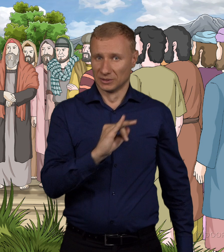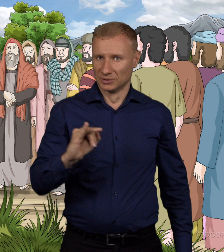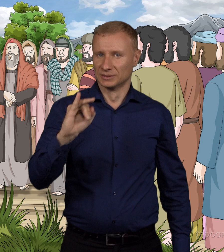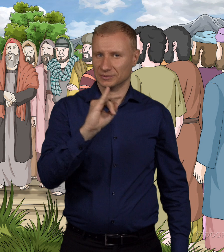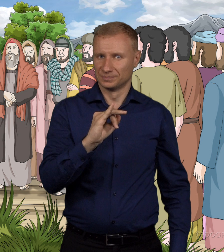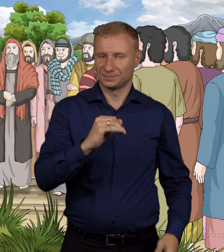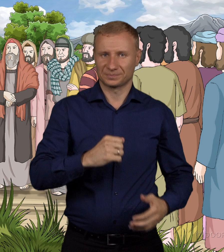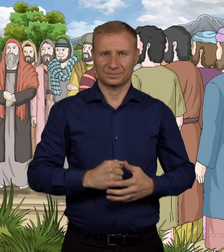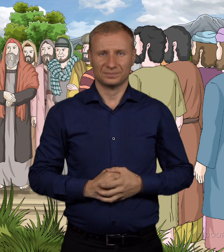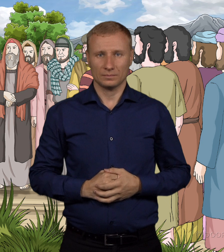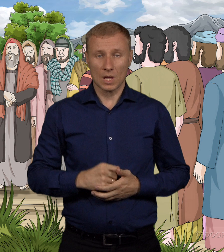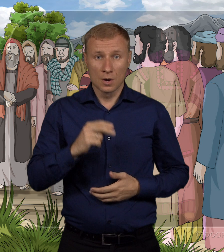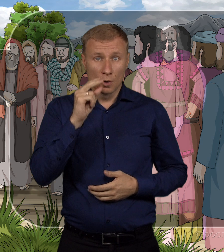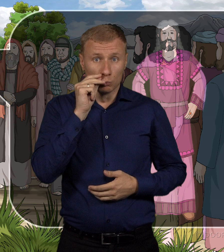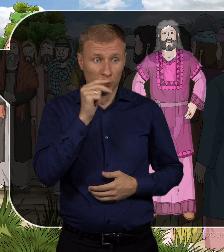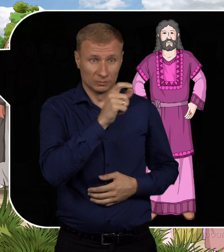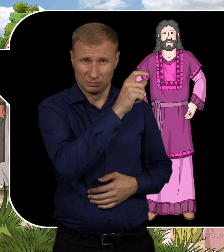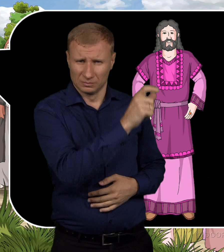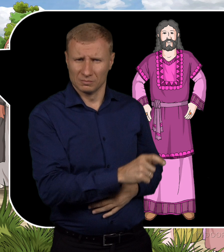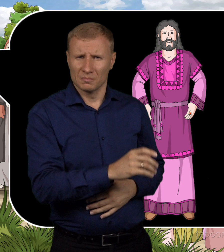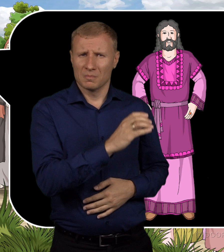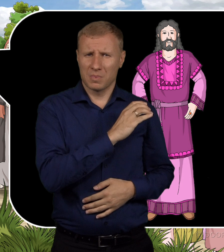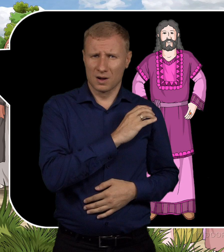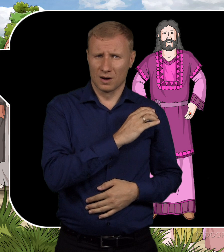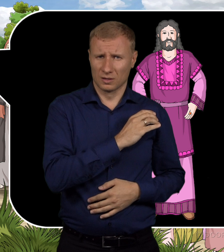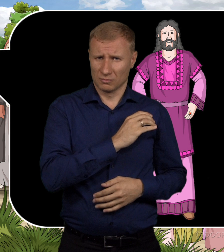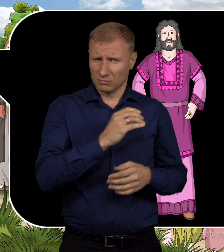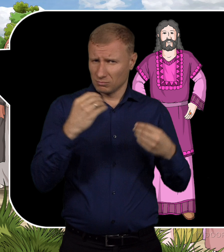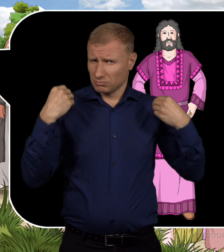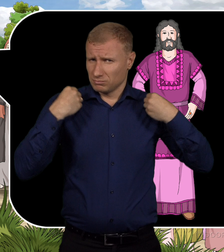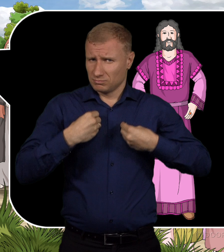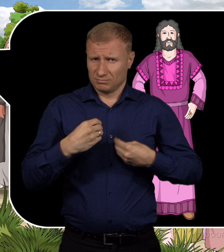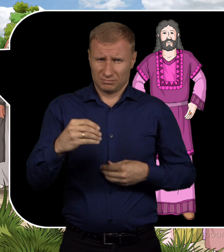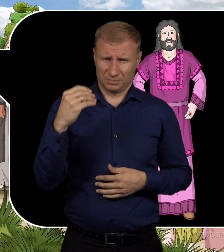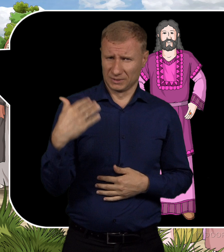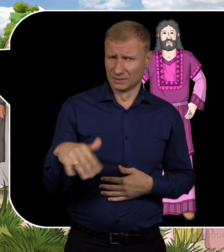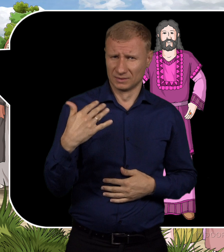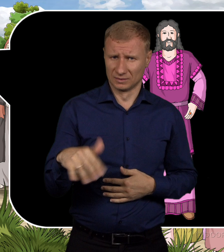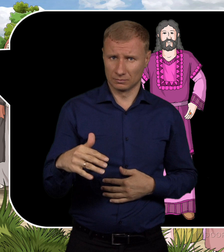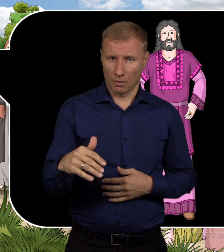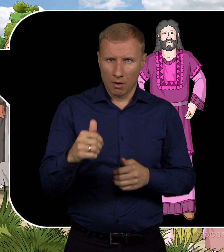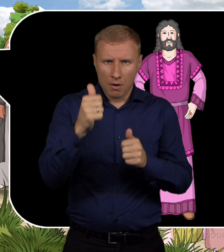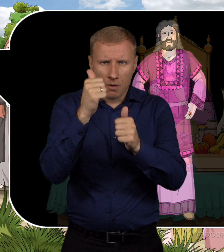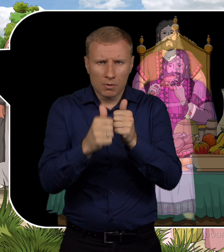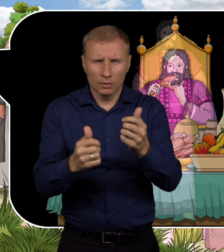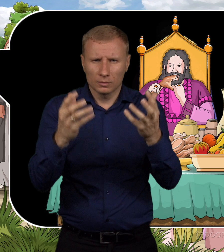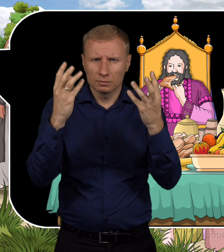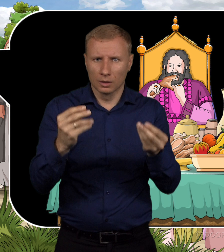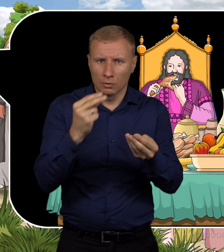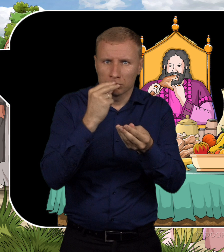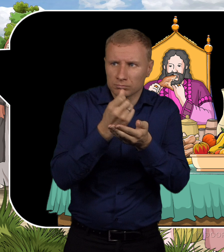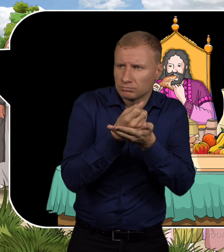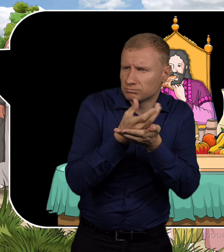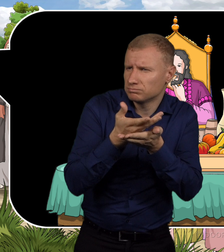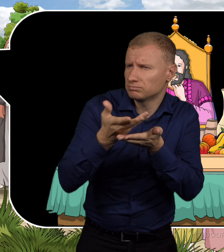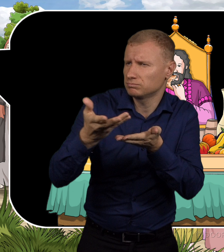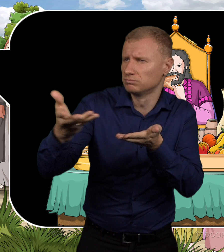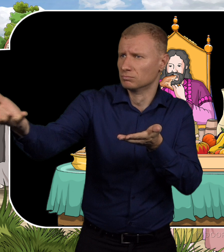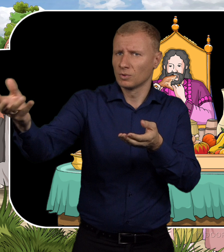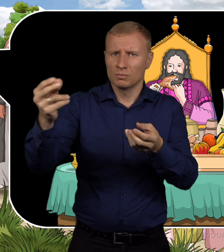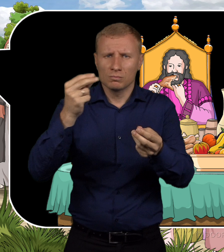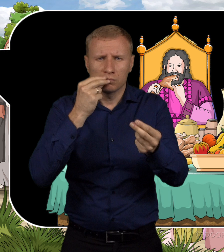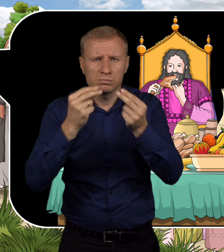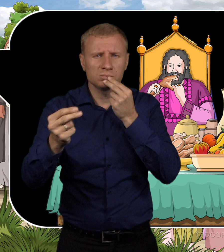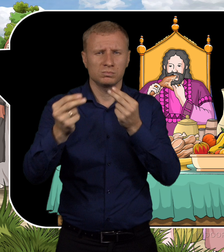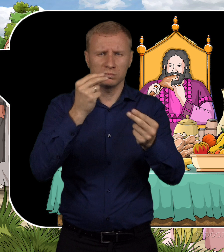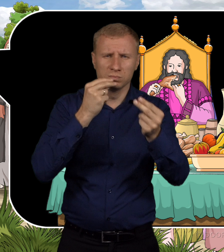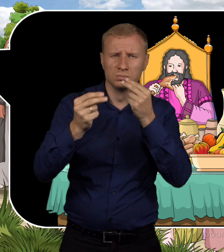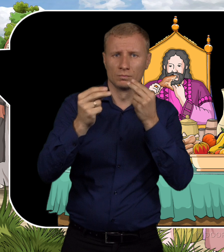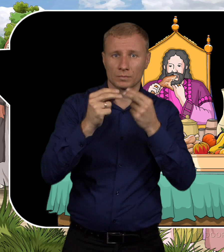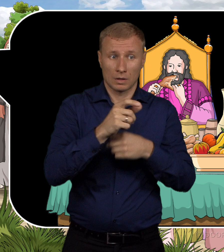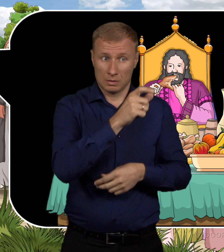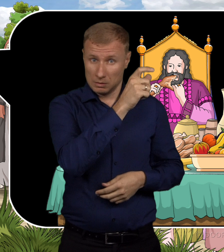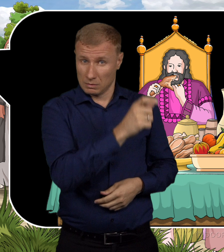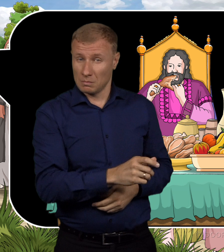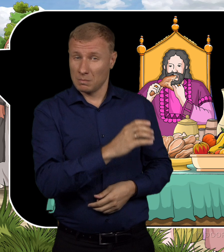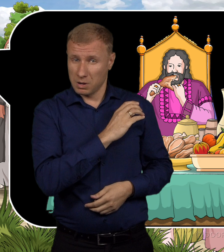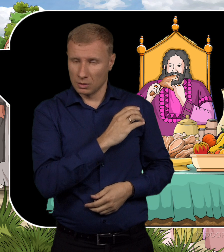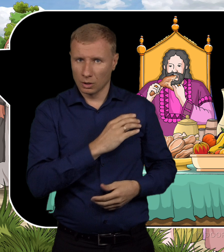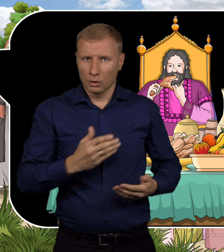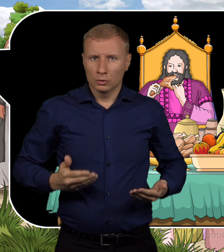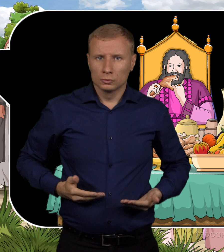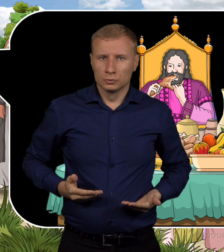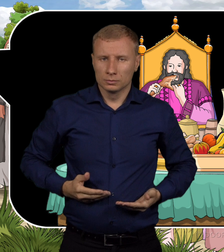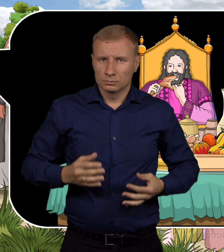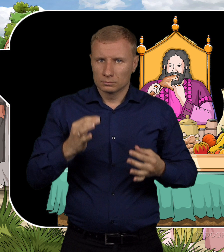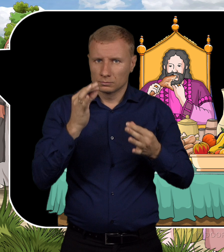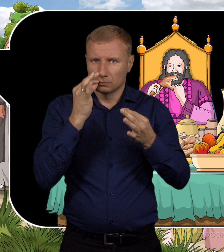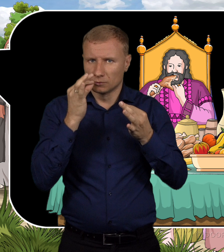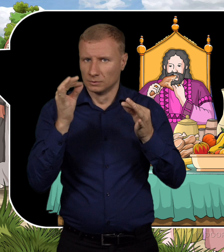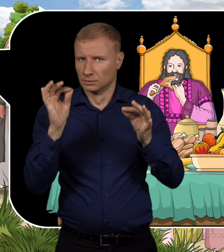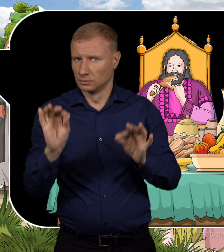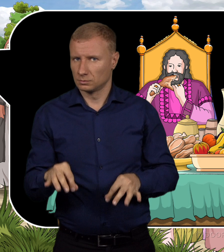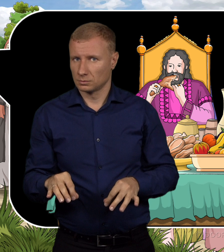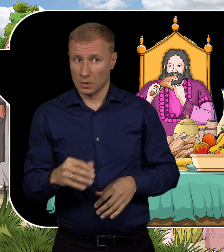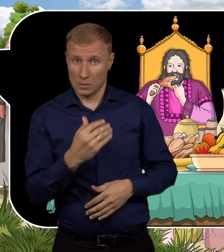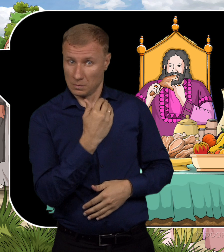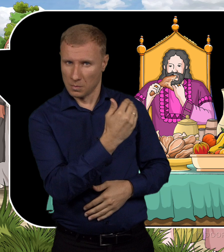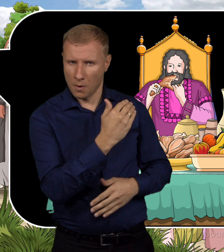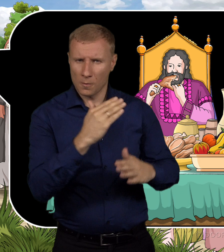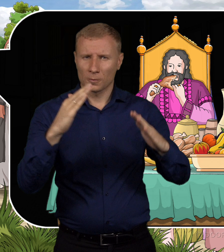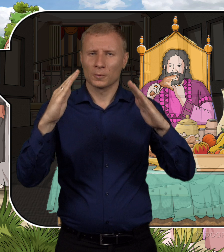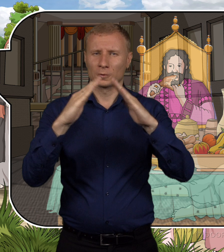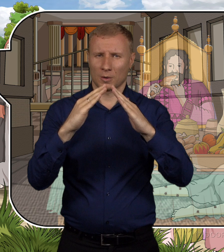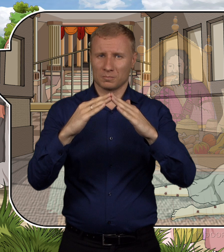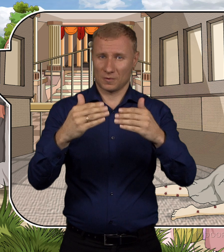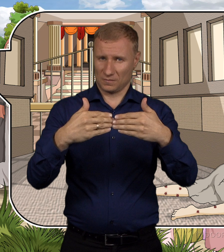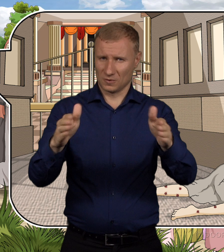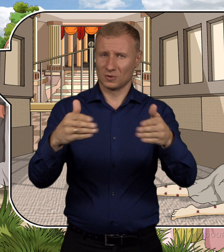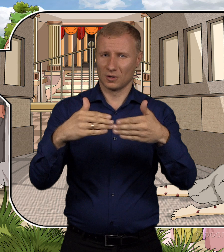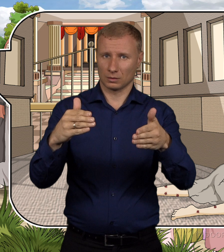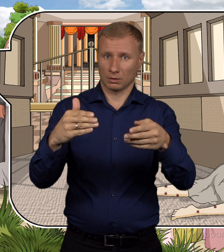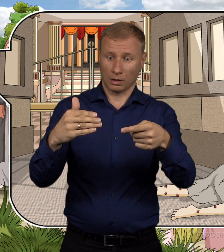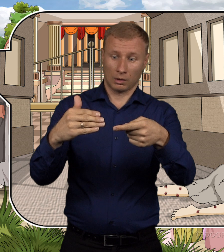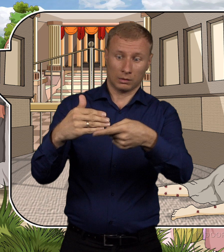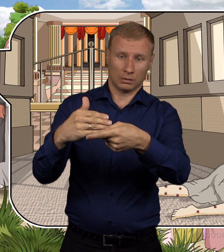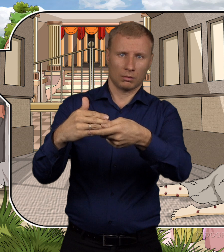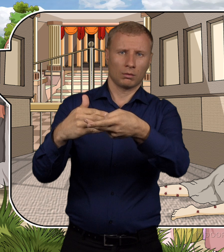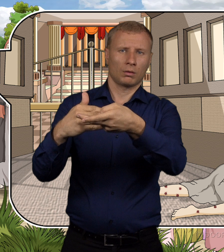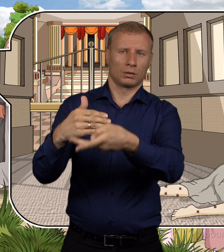Now there was a rich man dressed in purple and fine linen, who lived each day in joyous splendor.